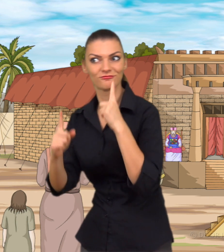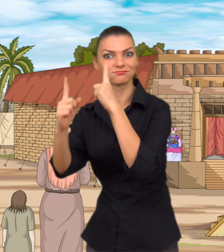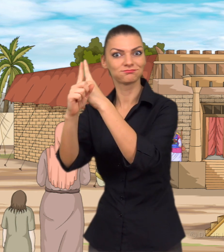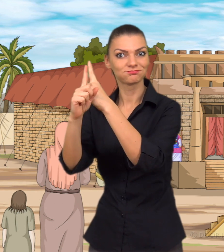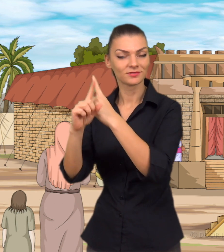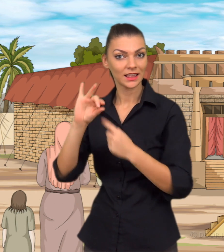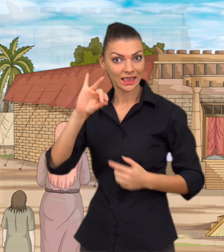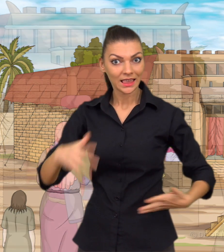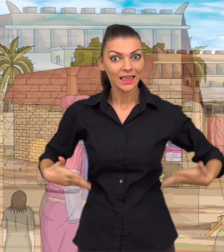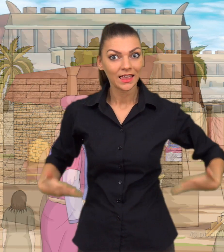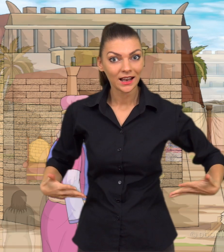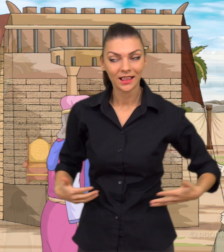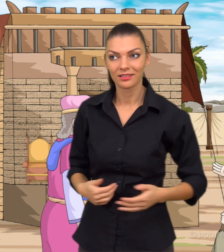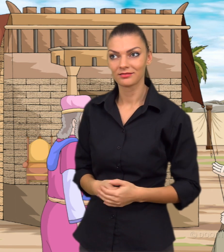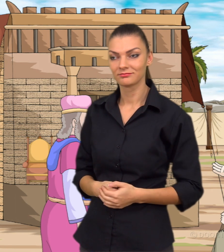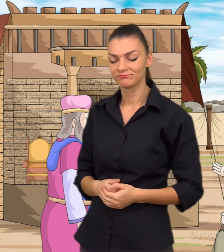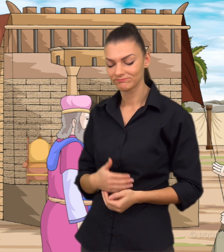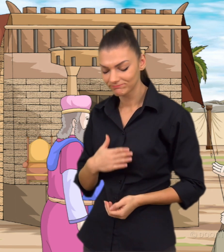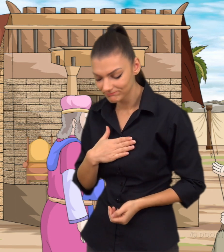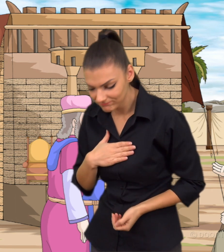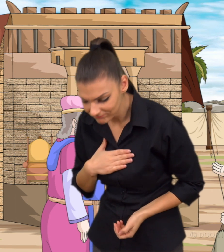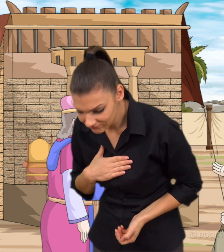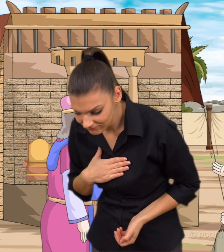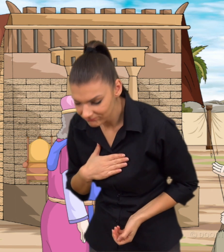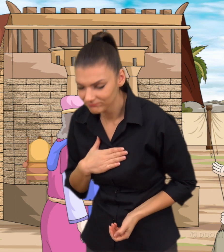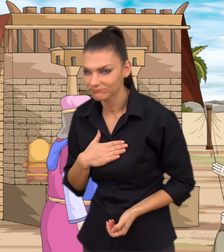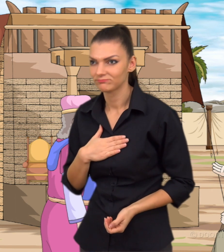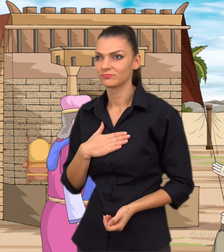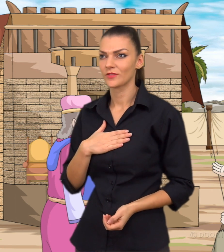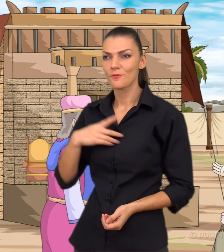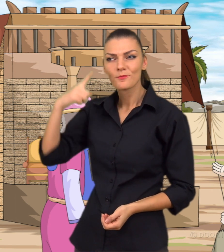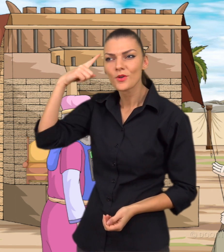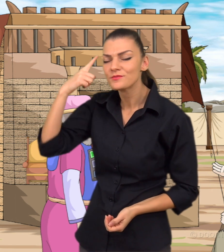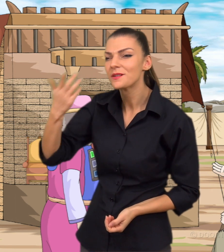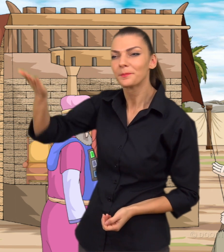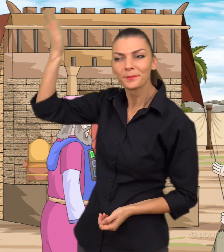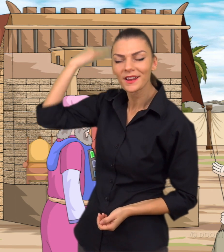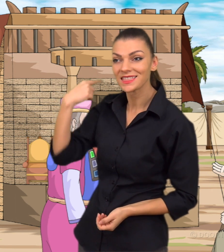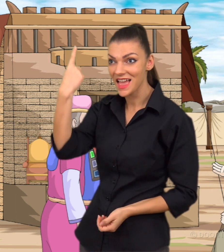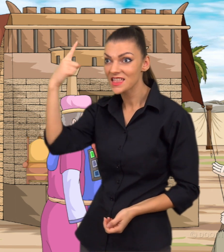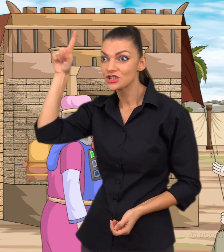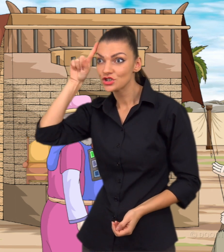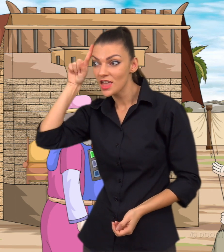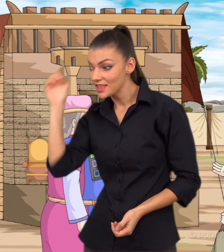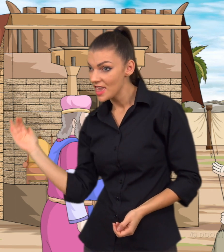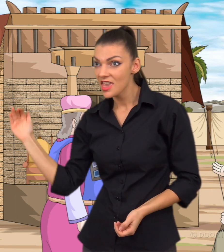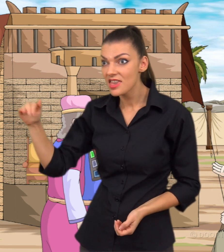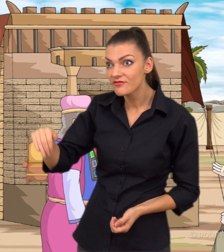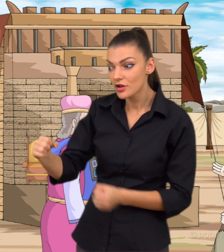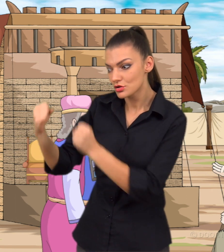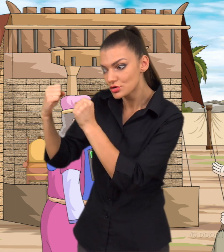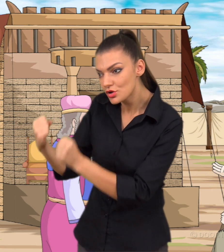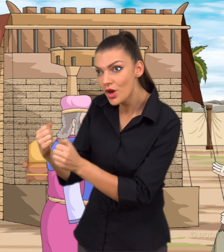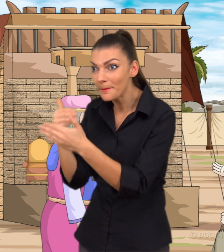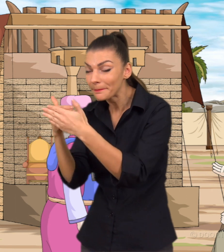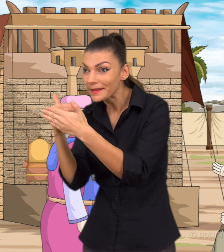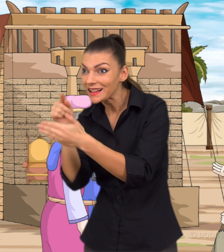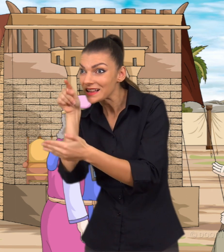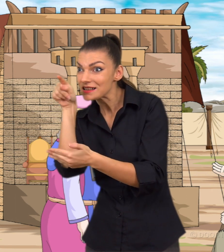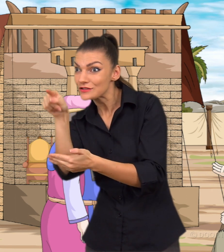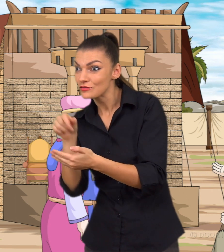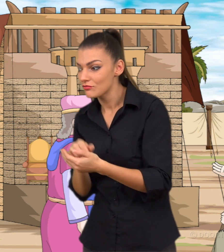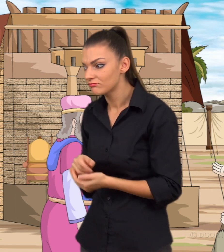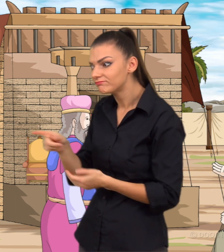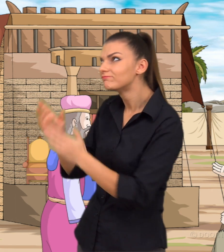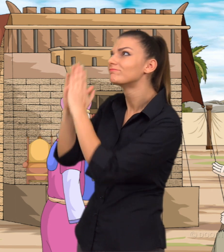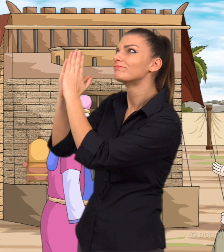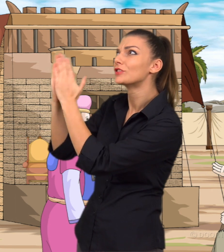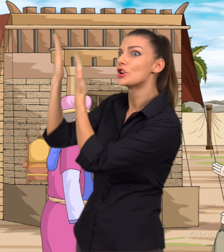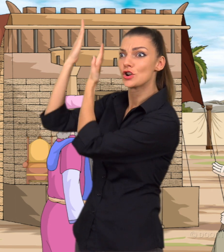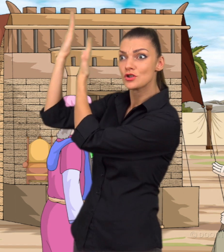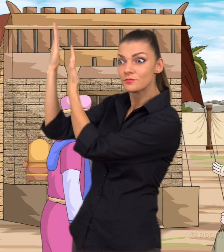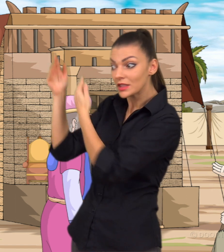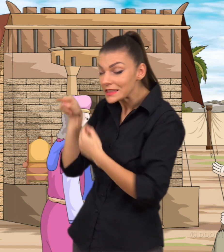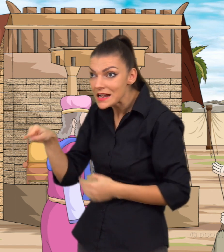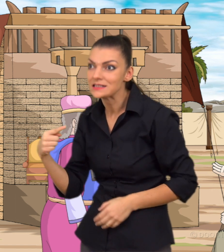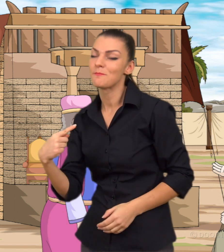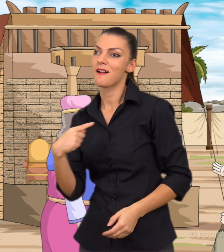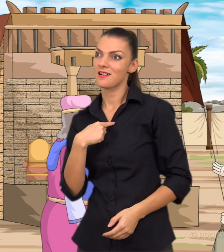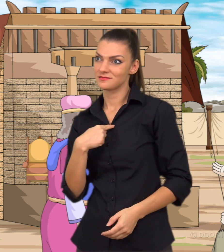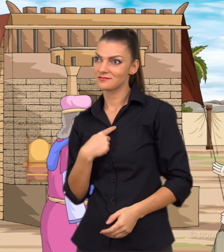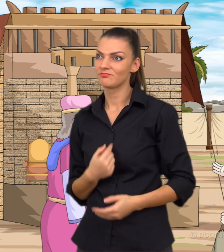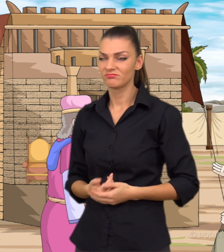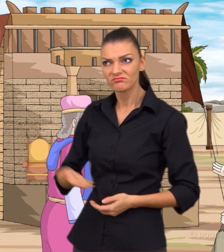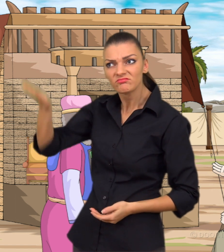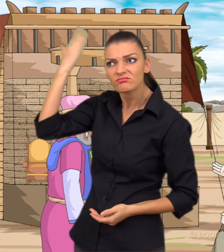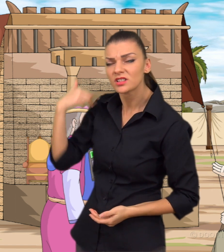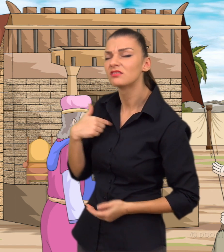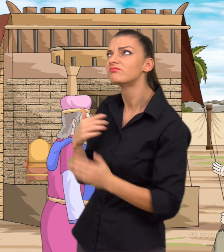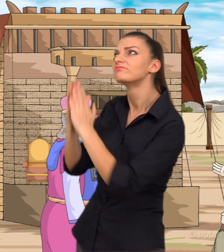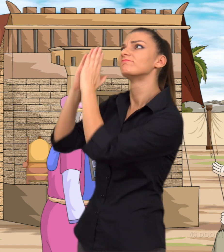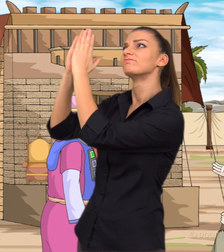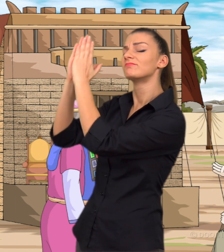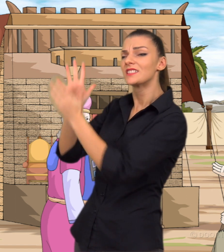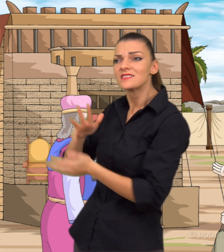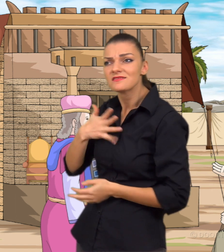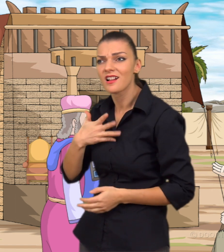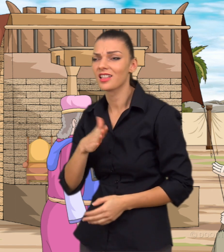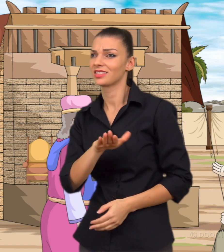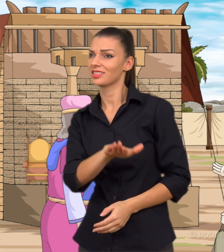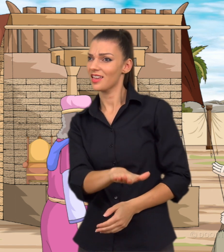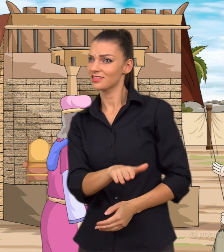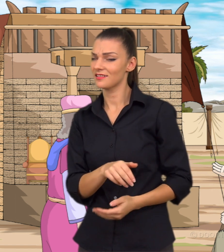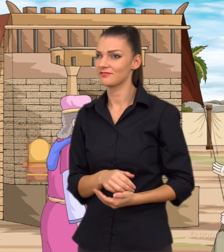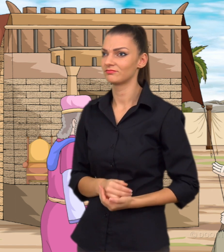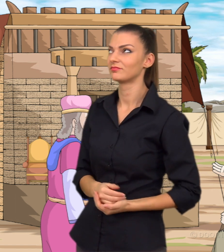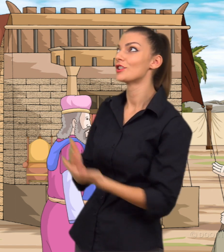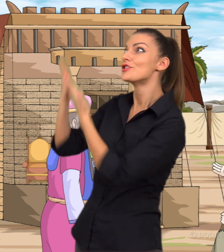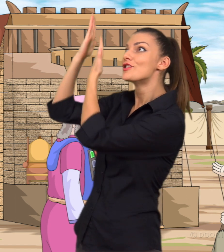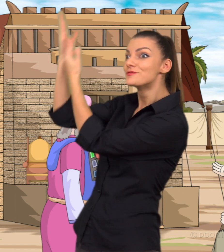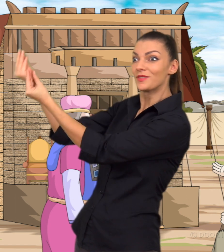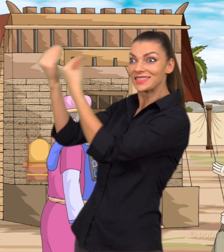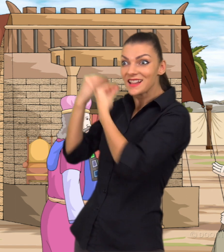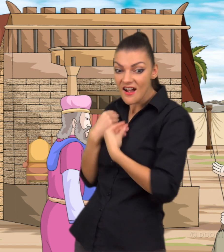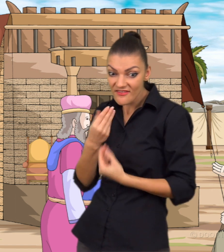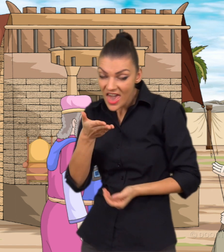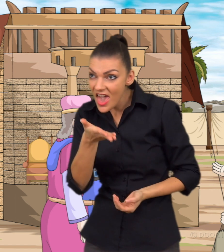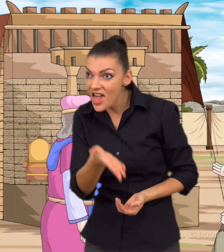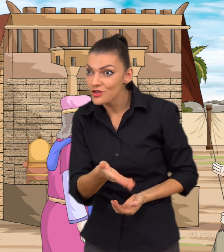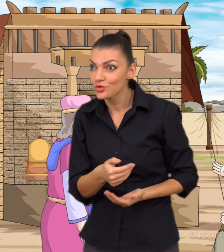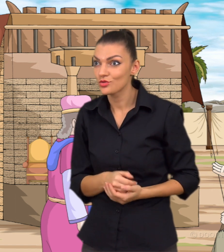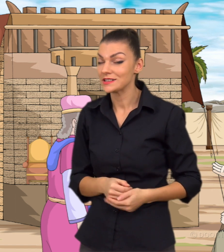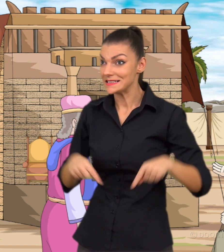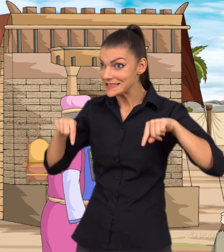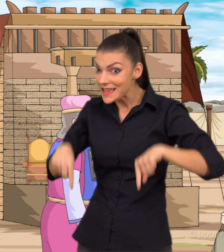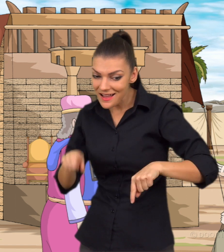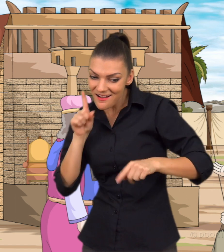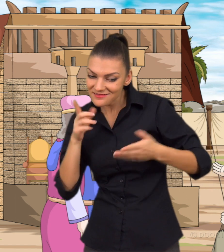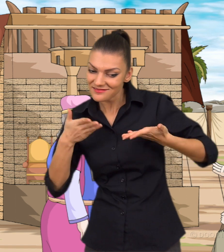“Please, my lord,” said Hannah, “as surely as you live, my lord, I am the woman who stood here beside you praying to the LORD. I prayed for this boy, and since the LORD has granted me what I asked of Him, I now dedicate the boy to the LORD.